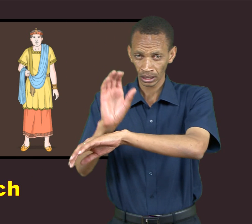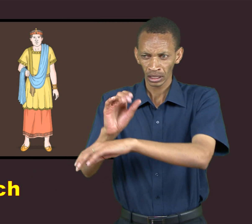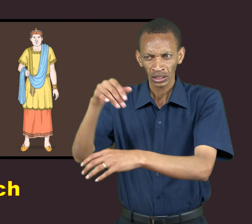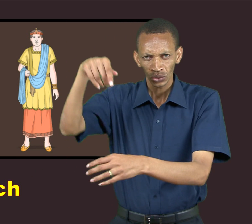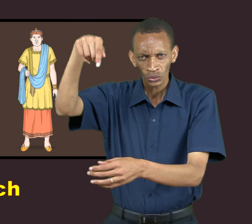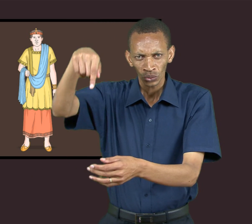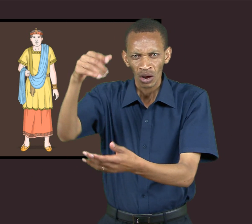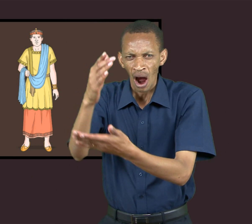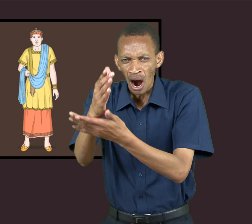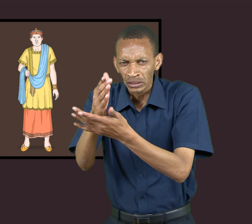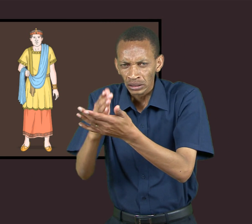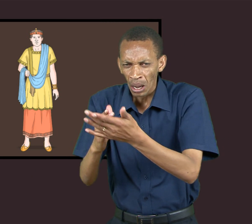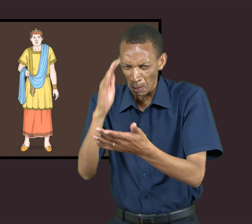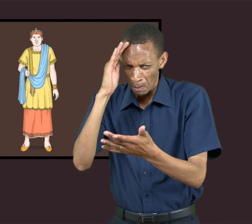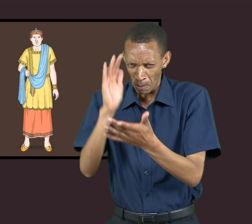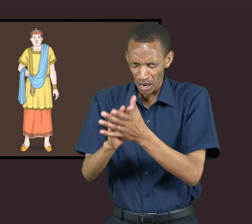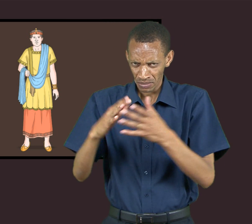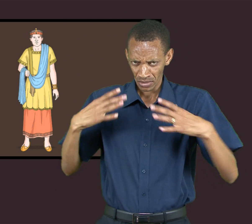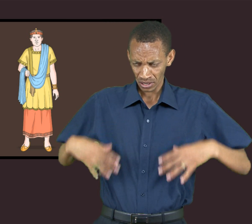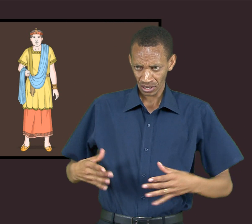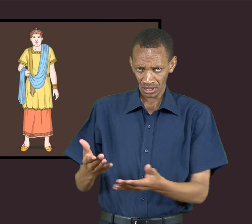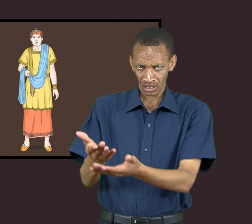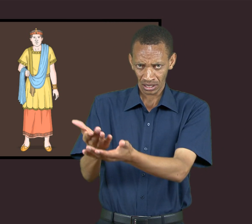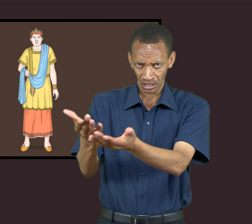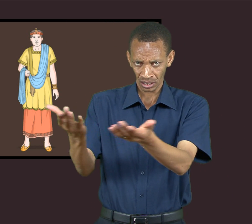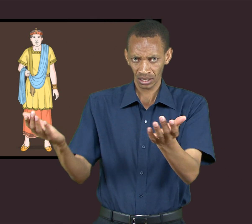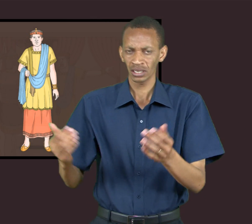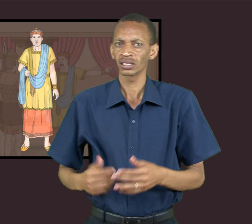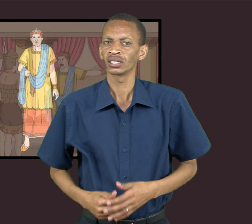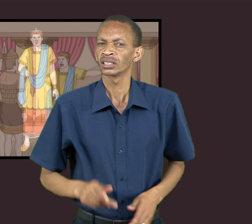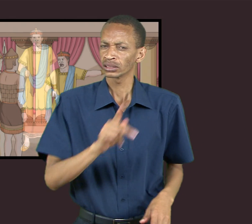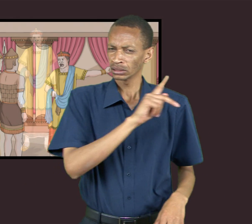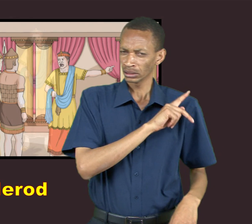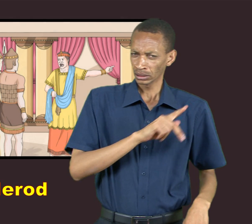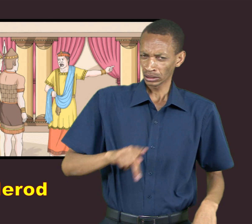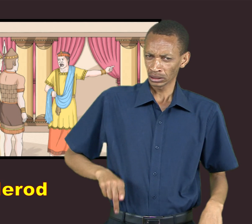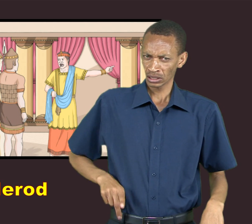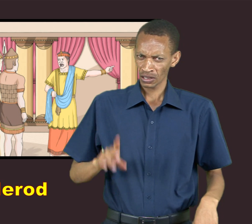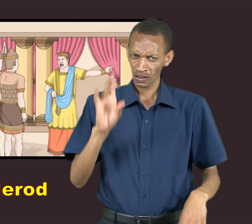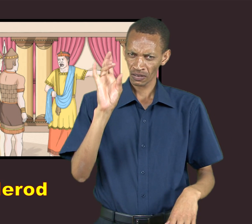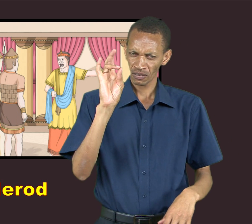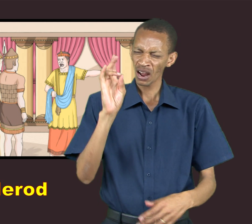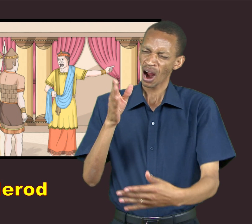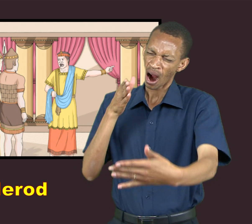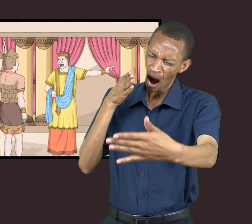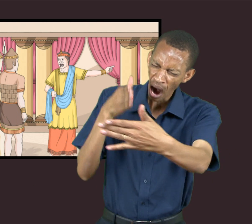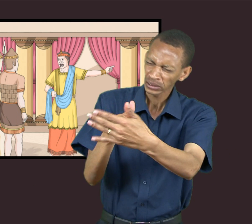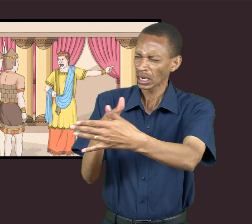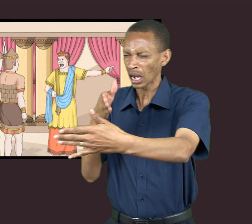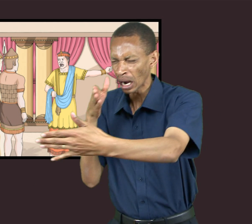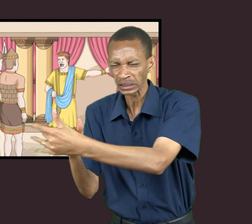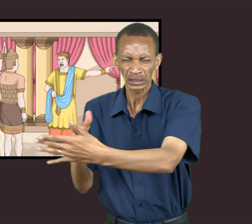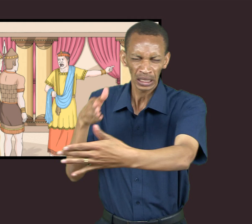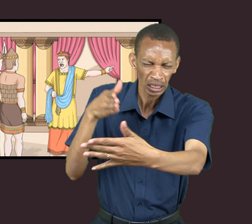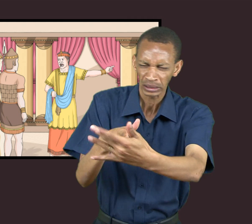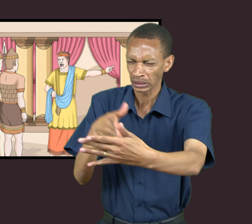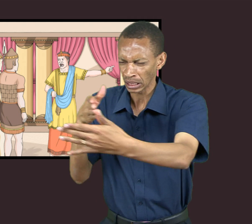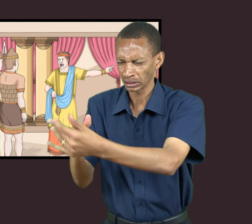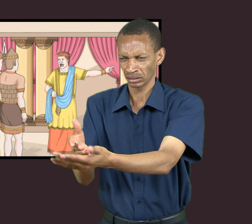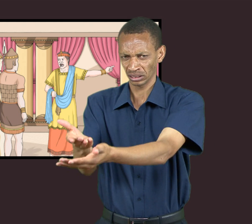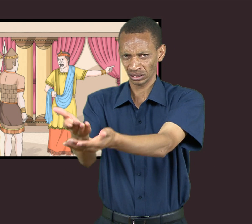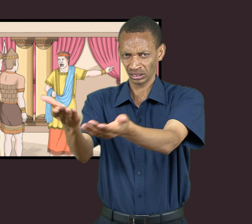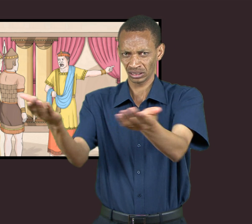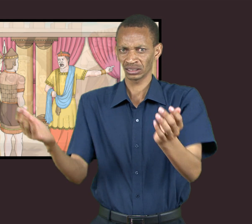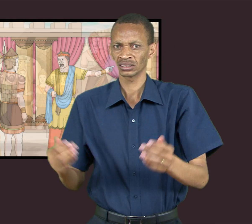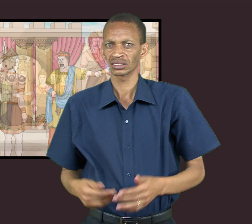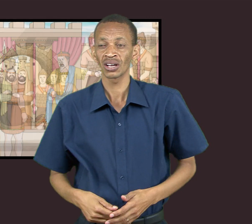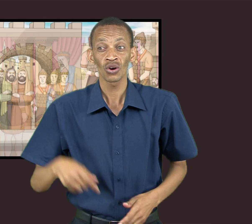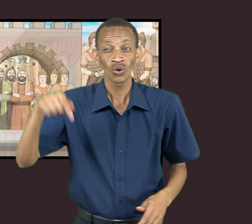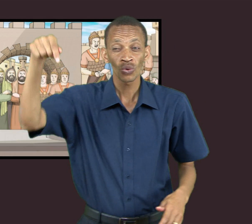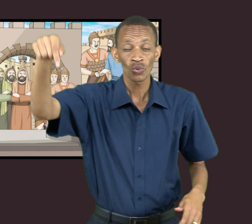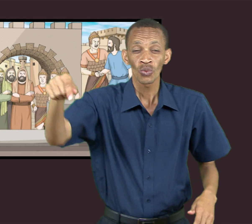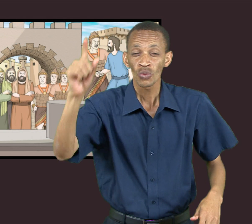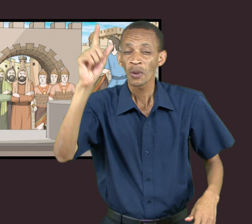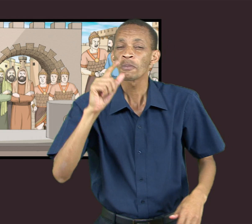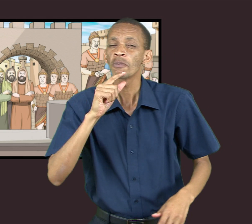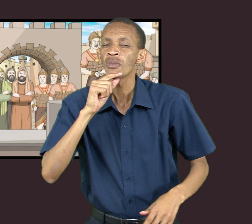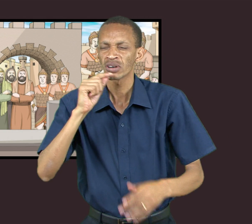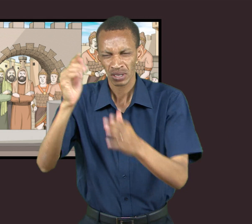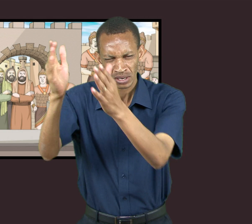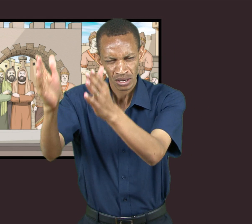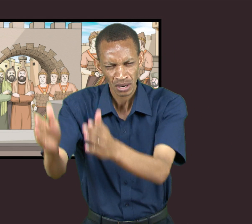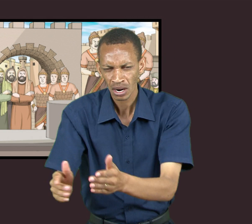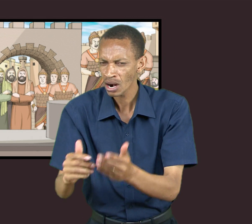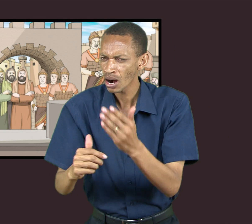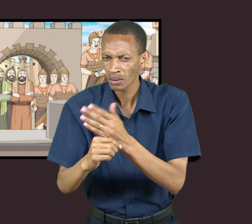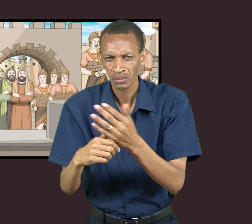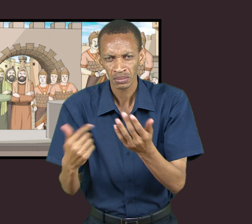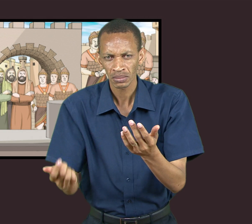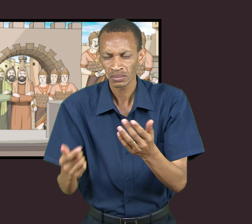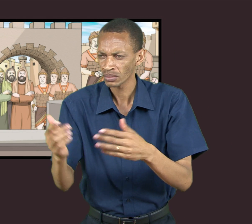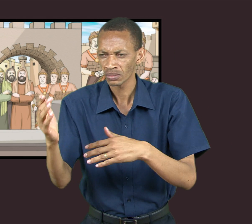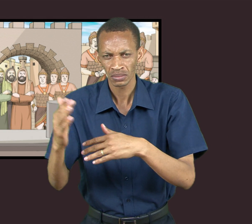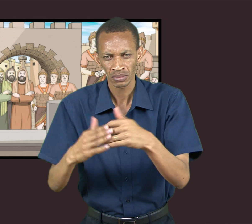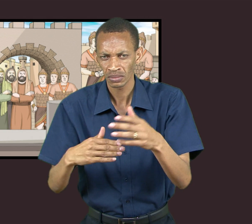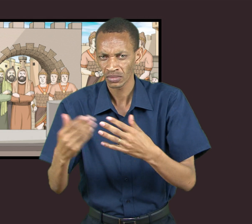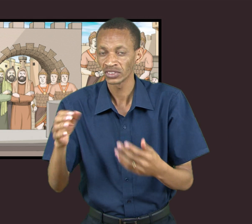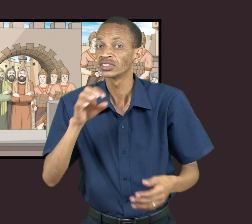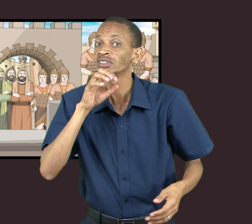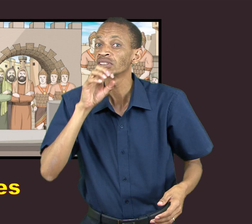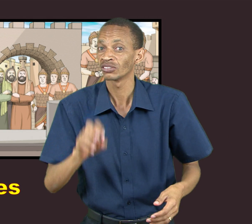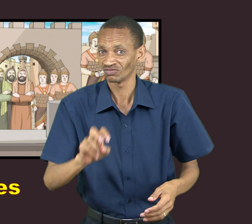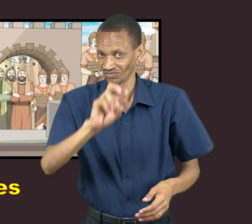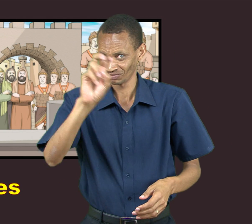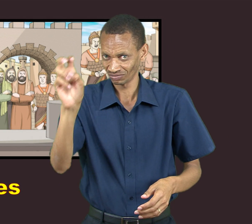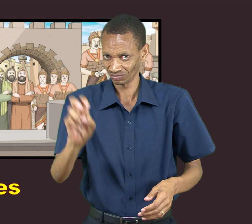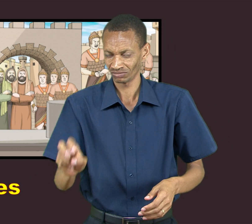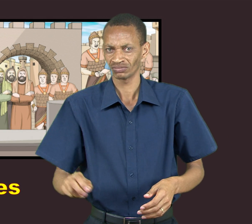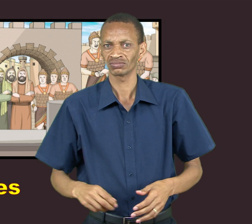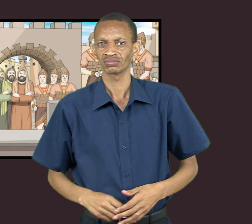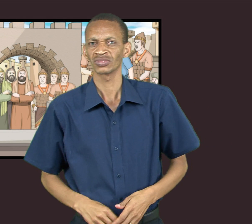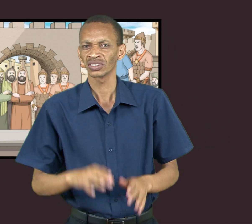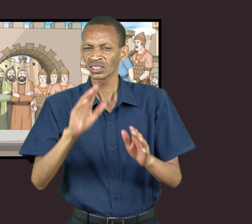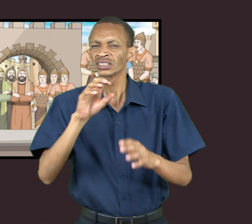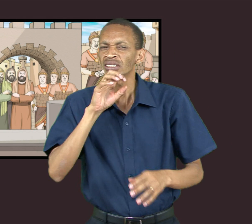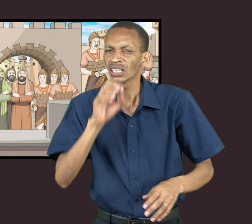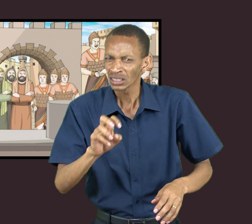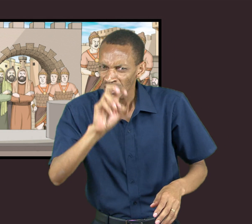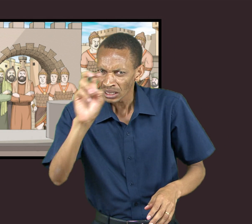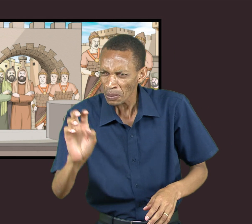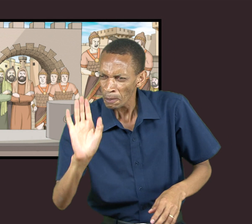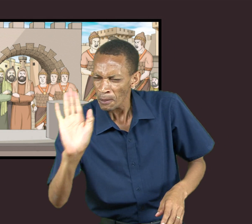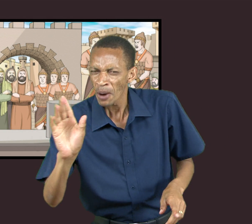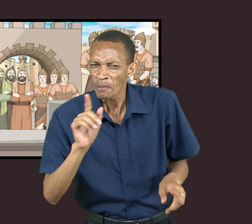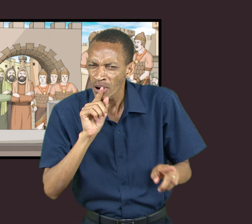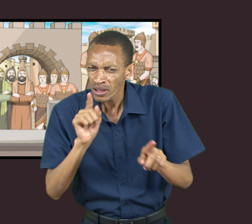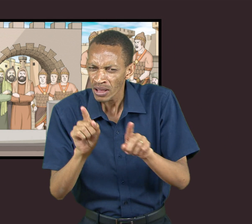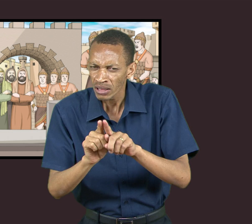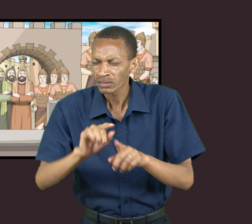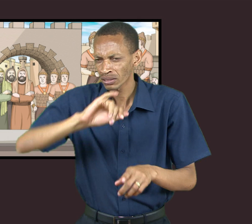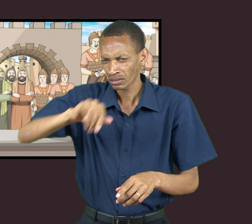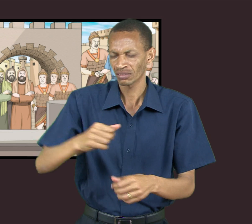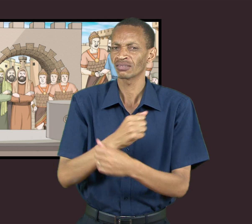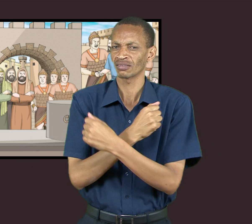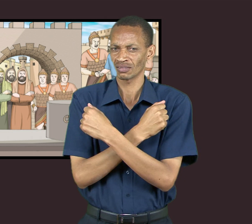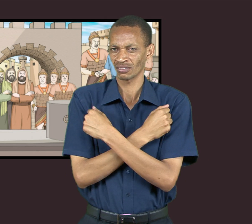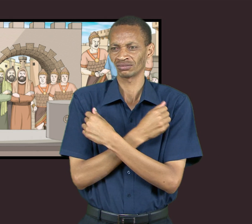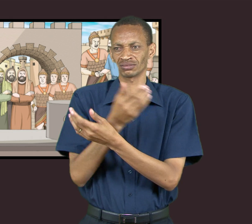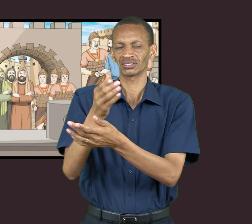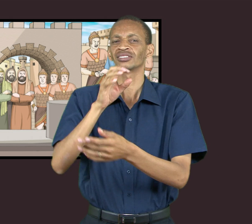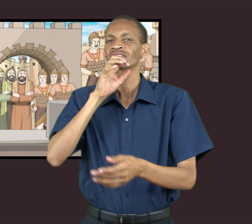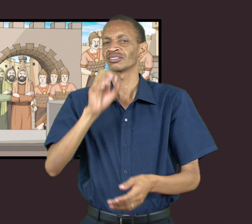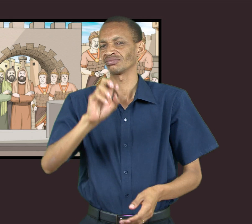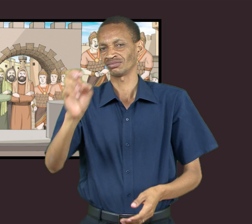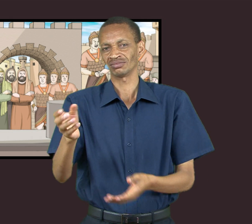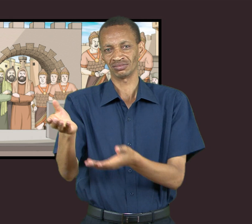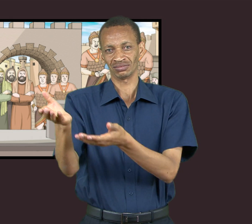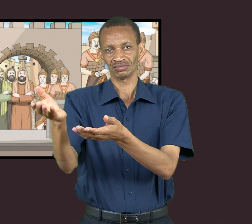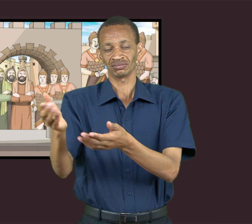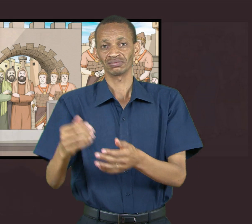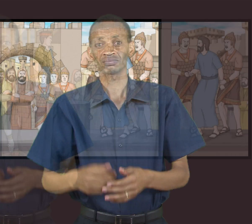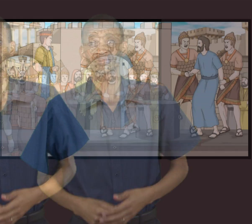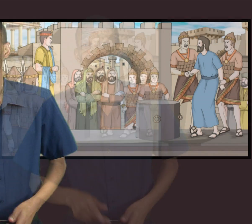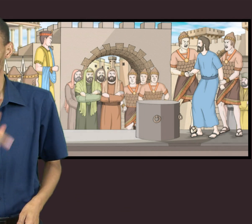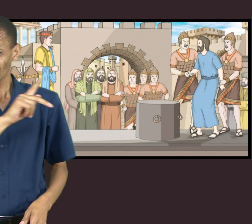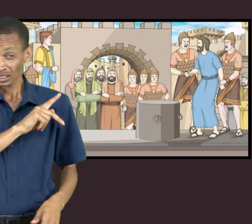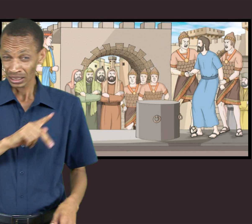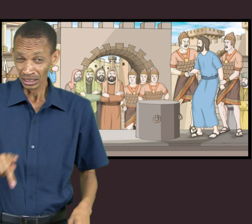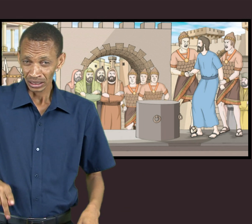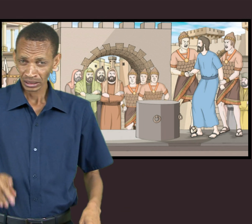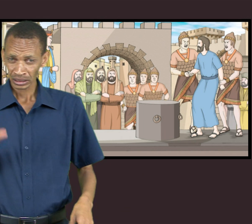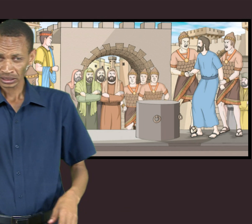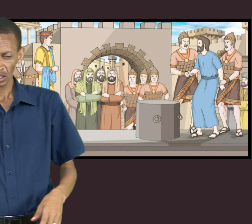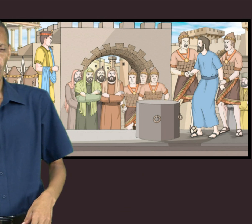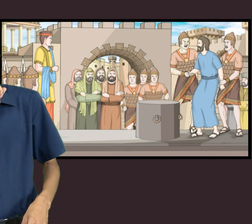About that time, King Herod reached out to harm some who belonged to the church.